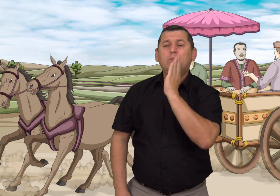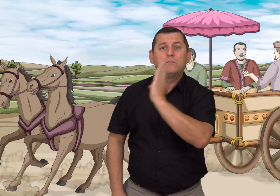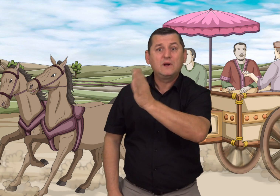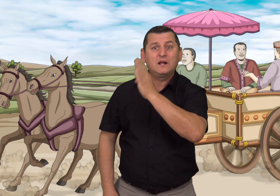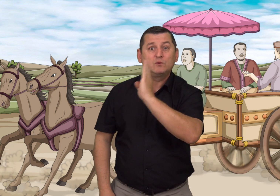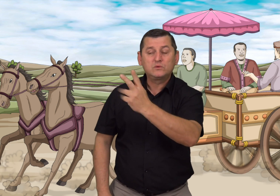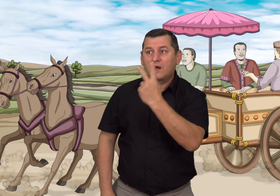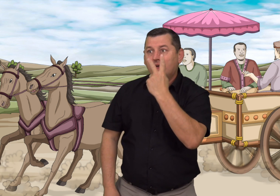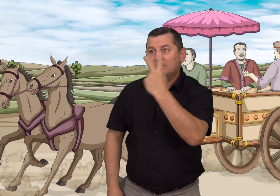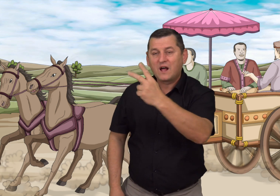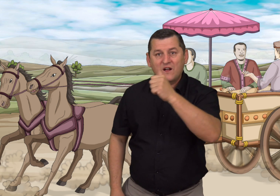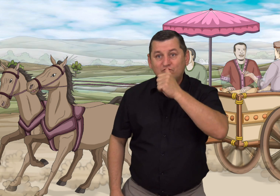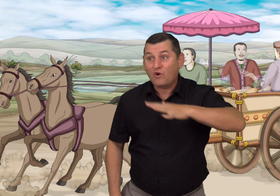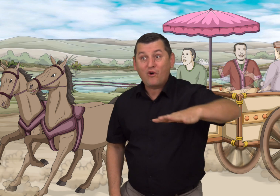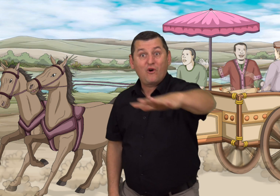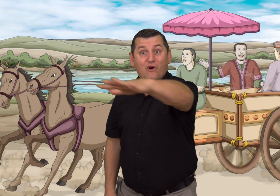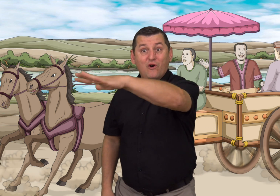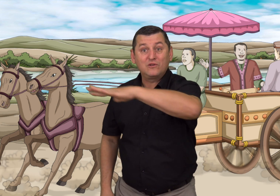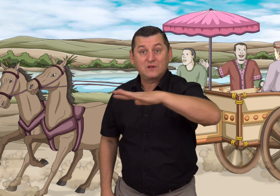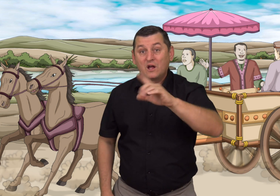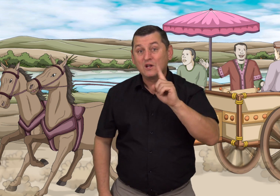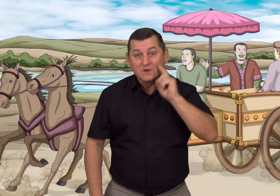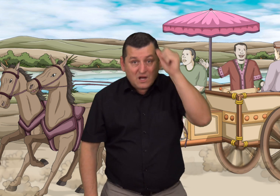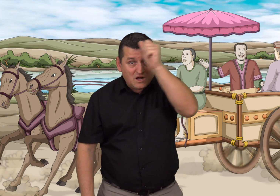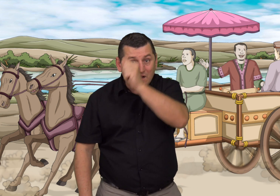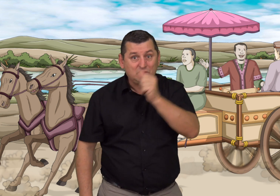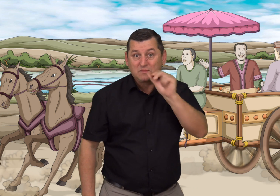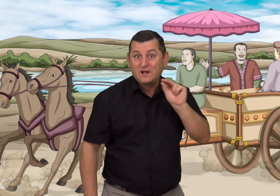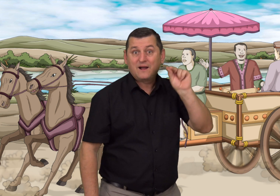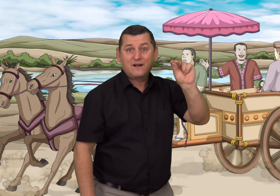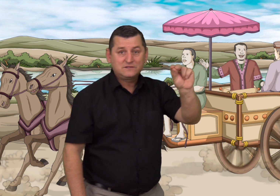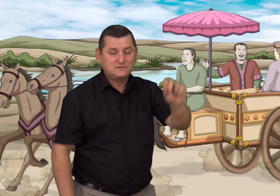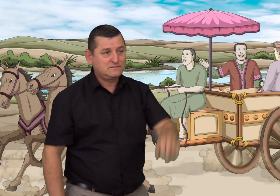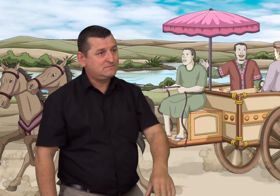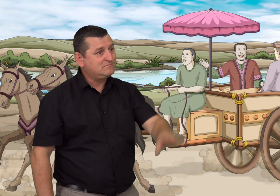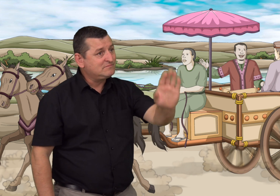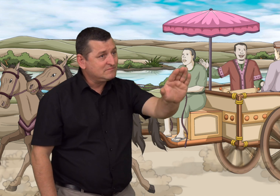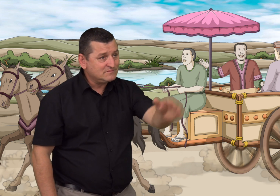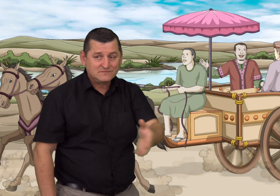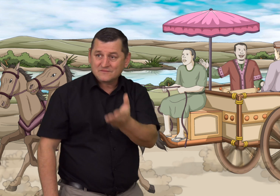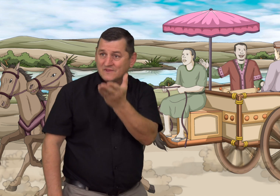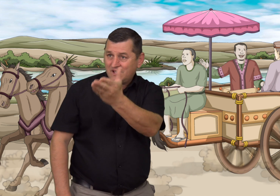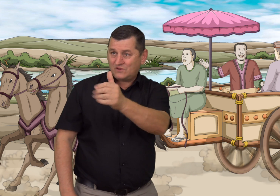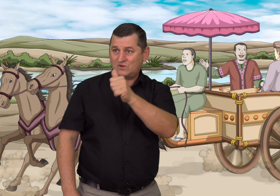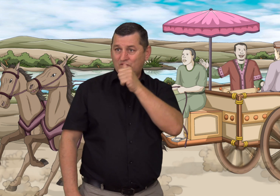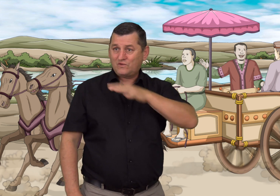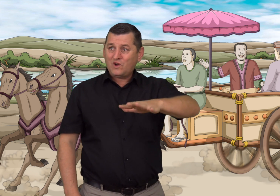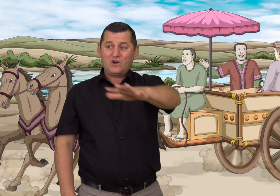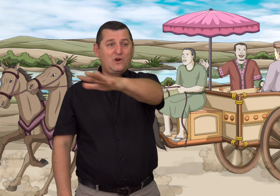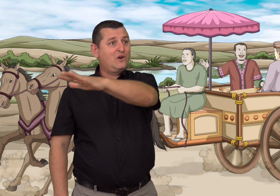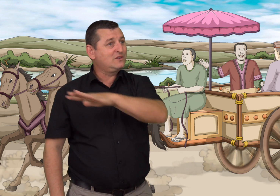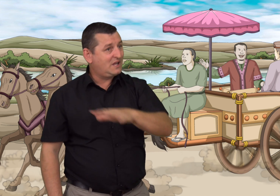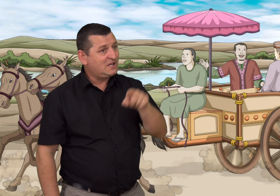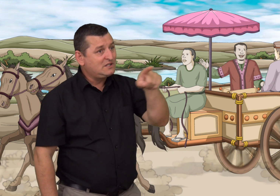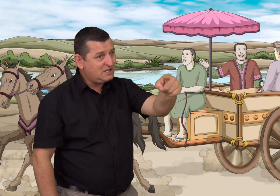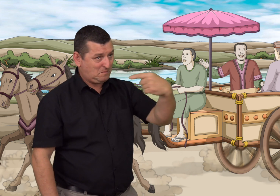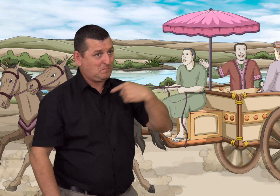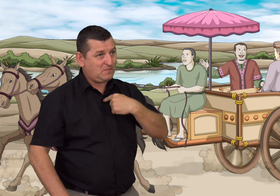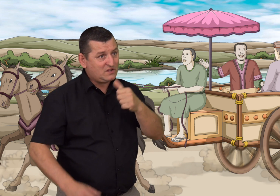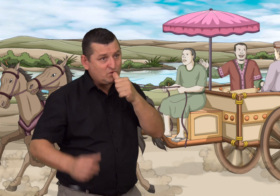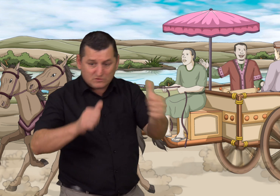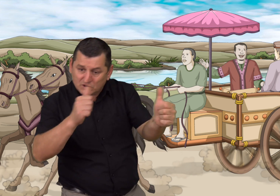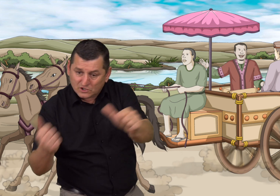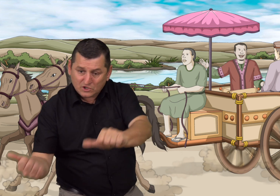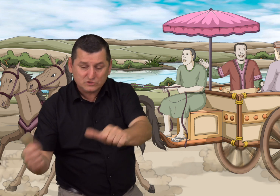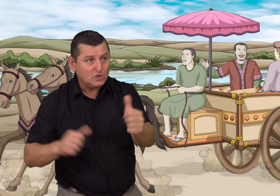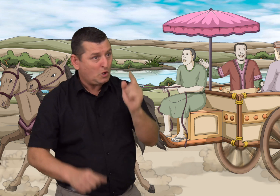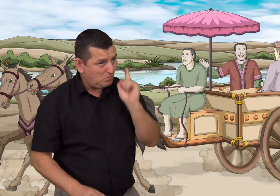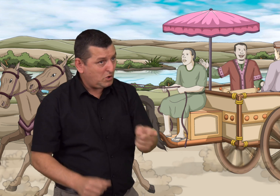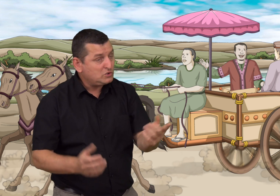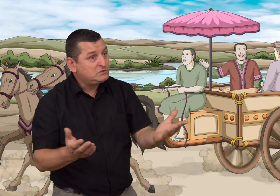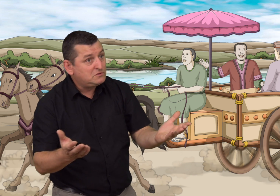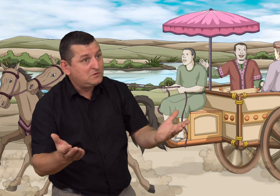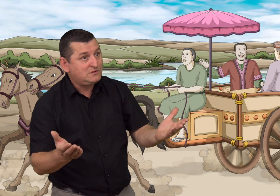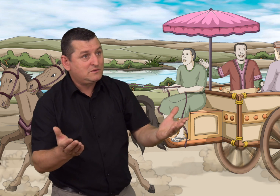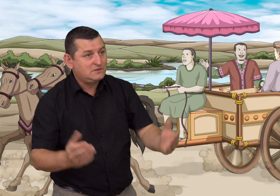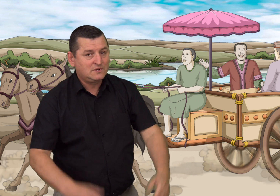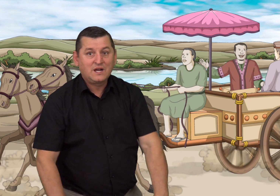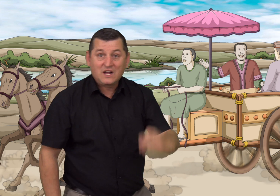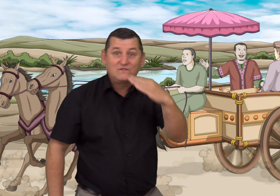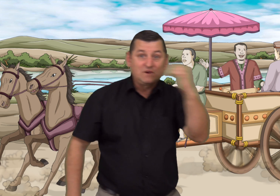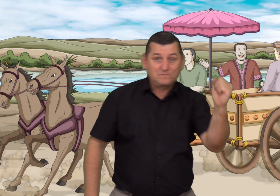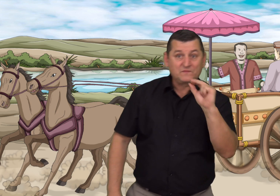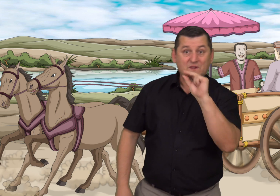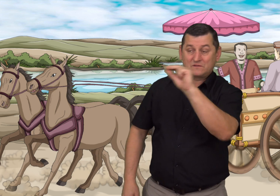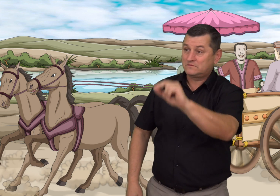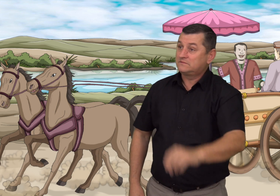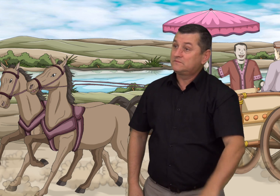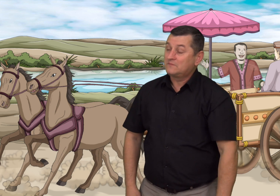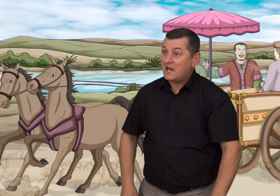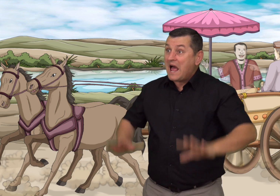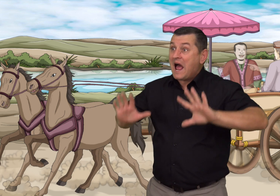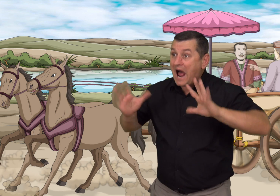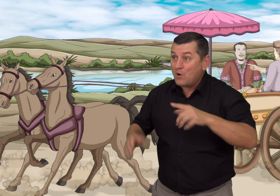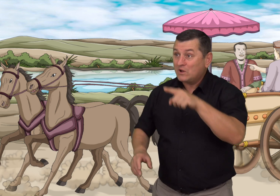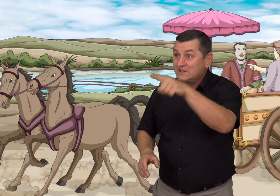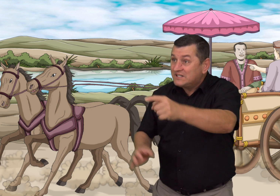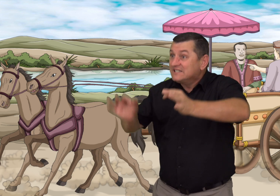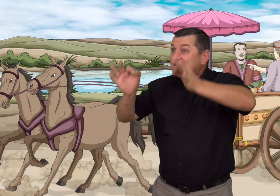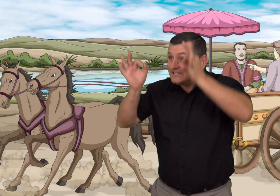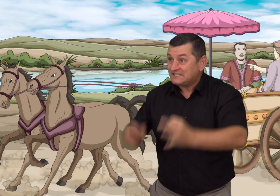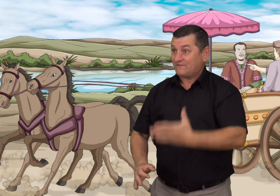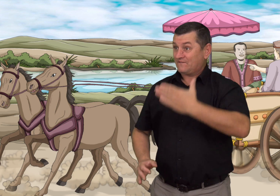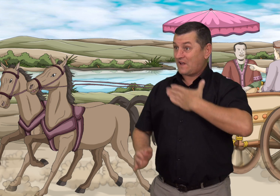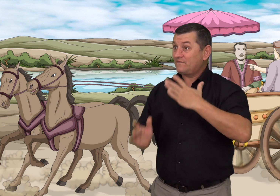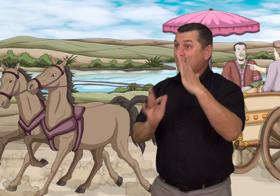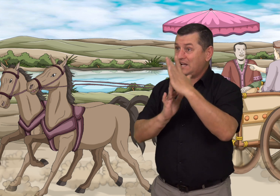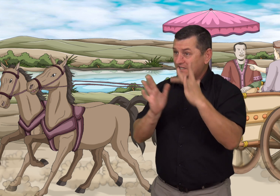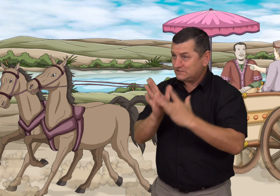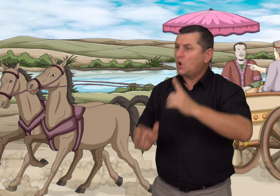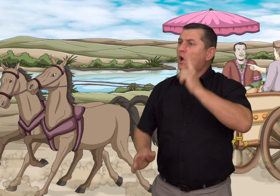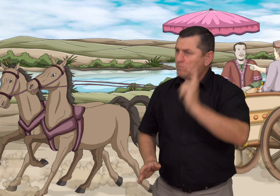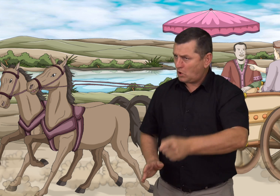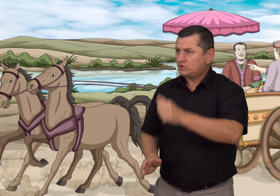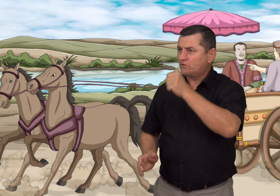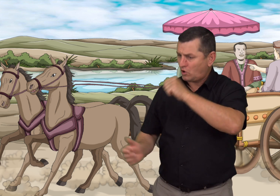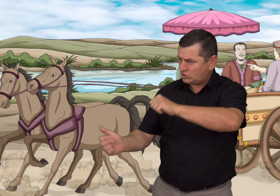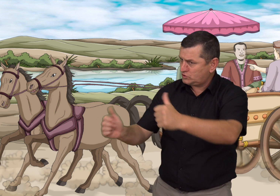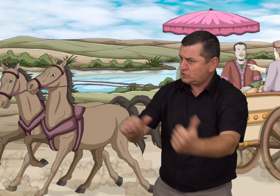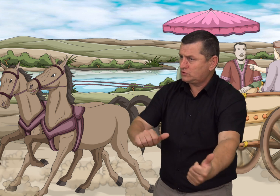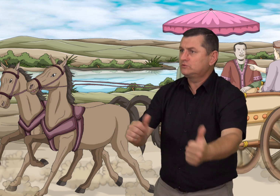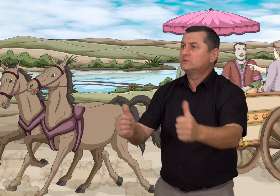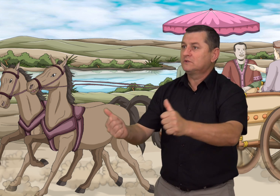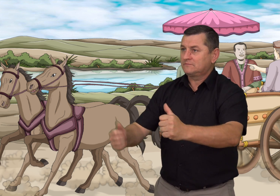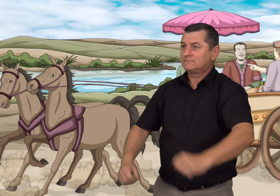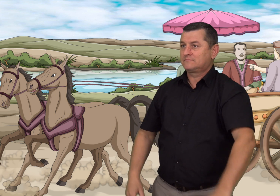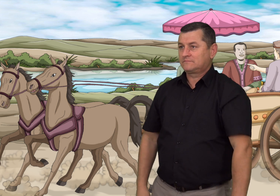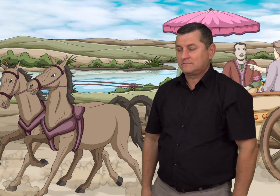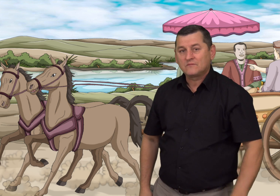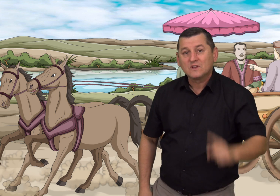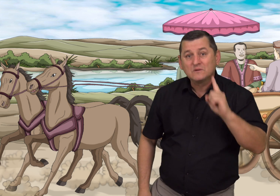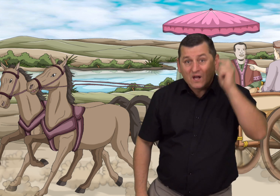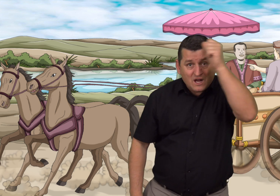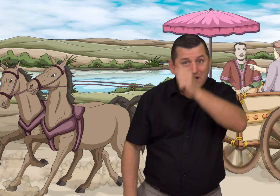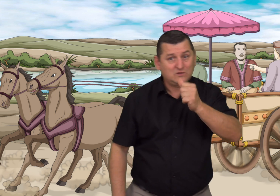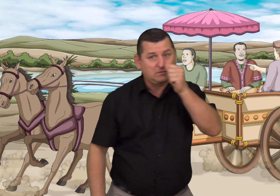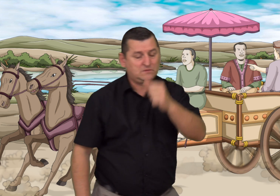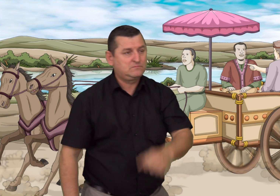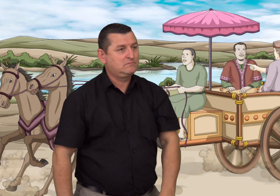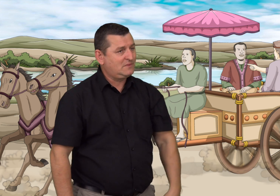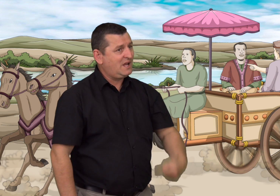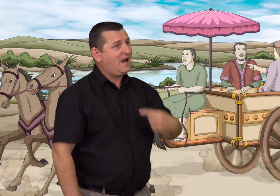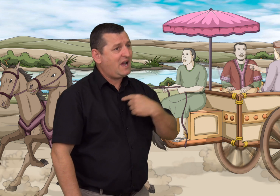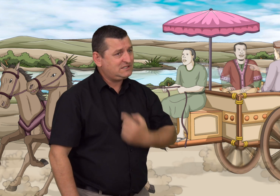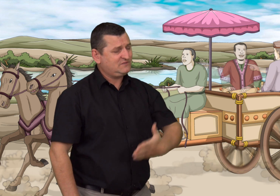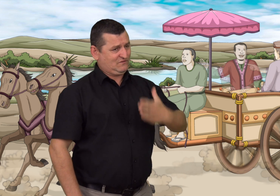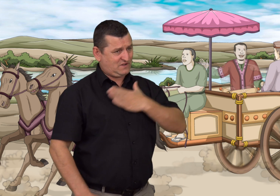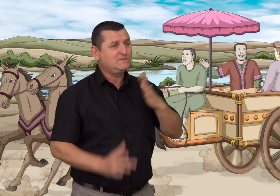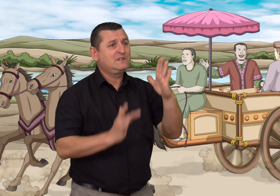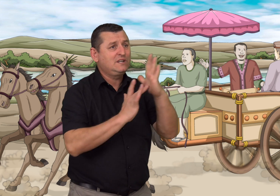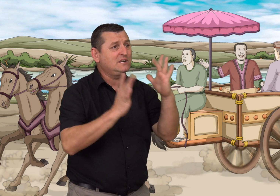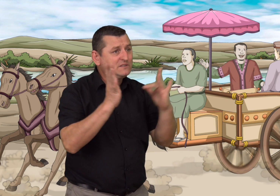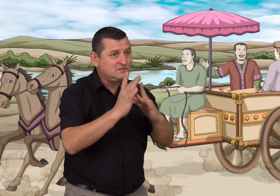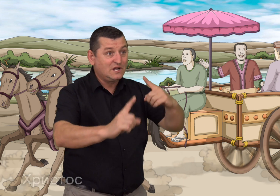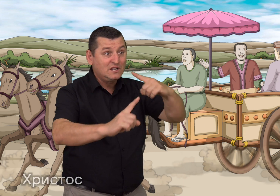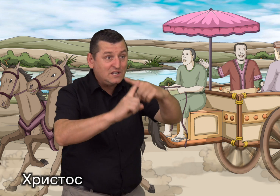As they traveled along the road and came to some water, the eunuch said, “Look, here is water!